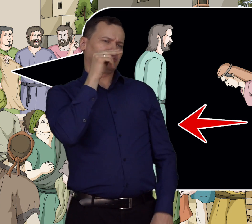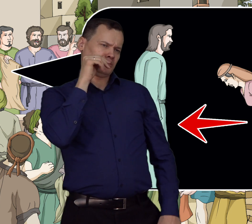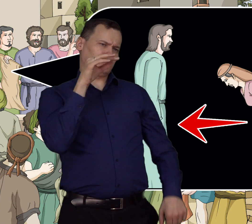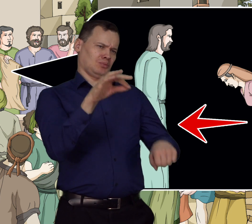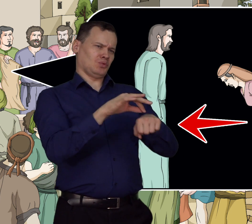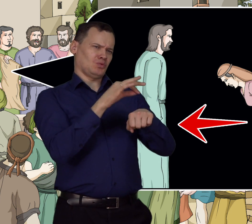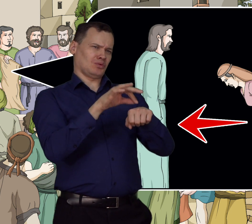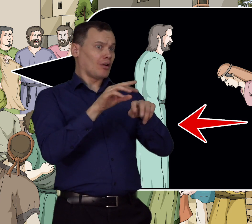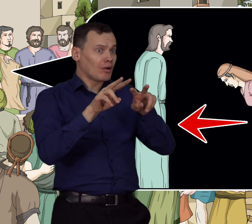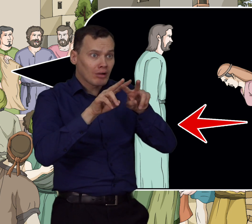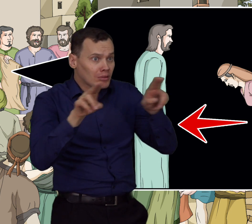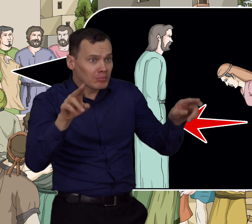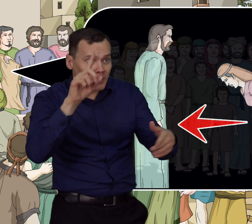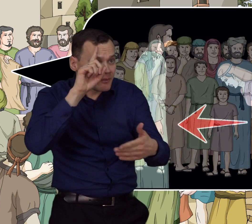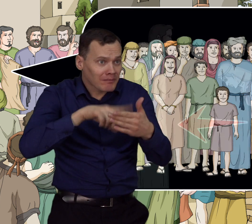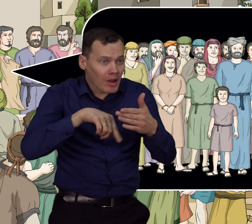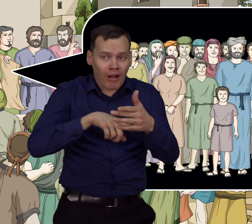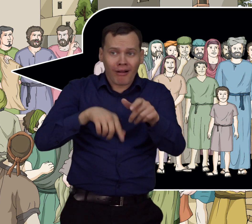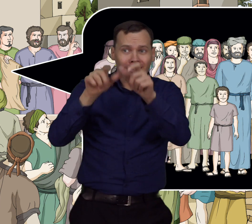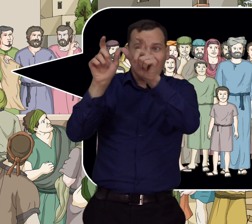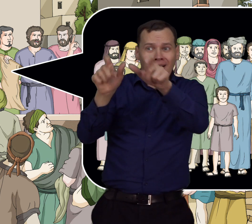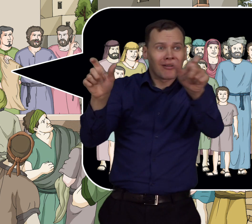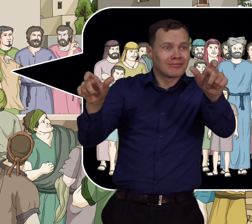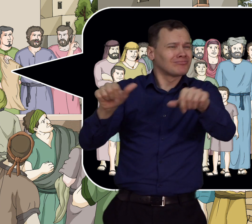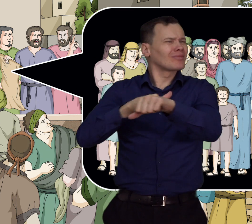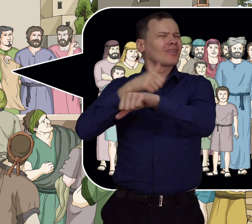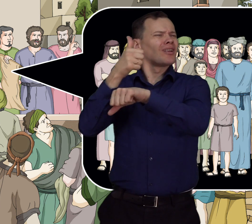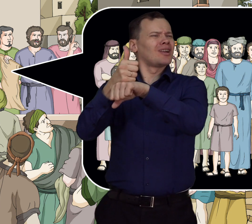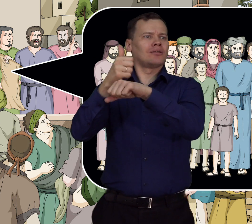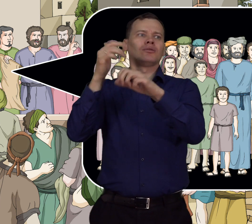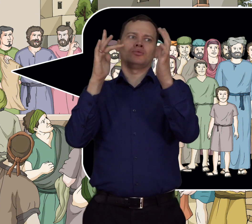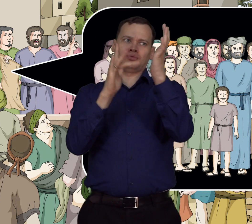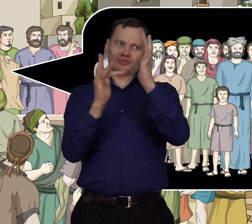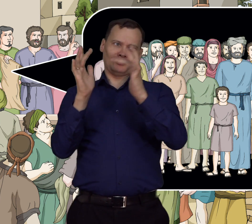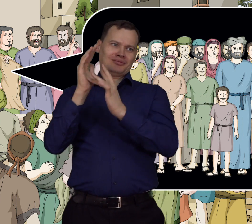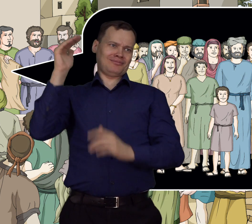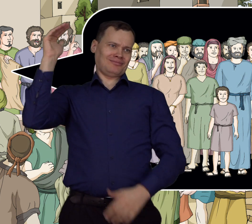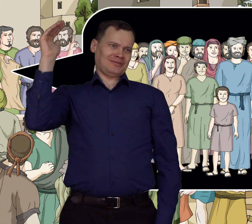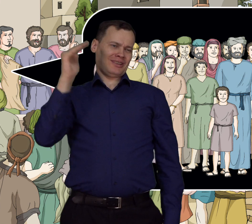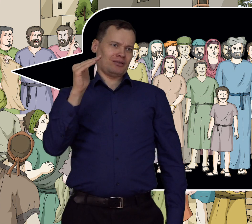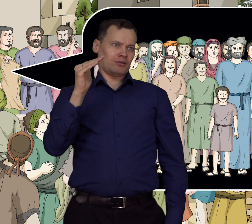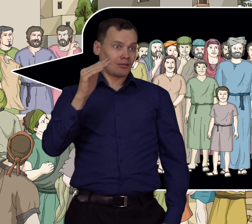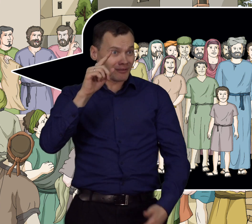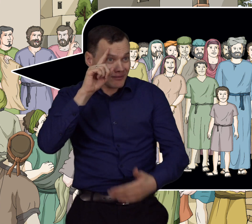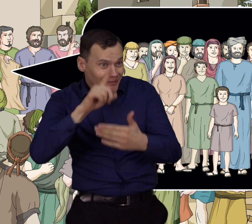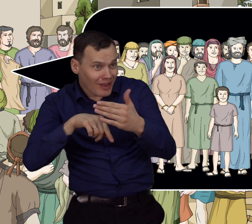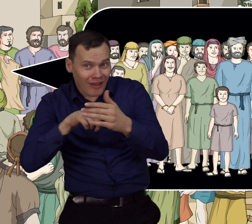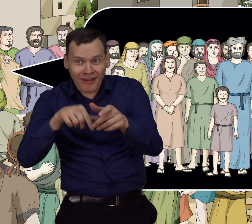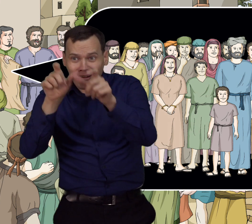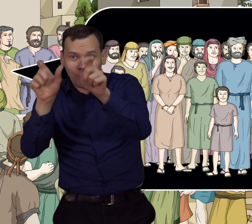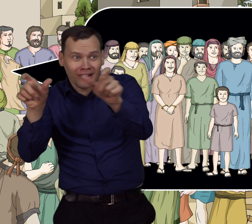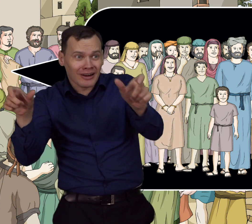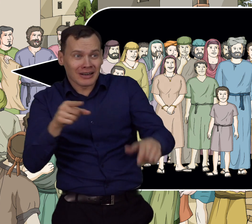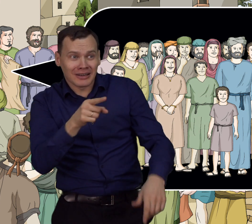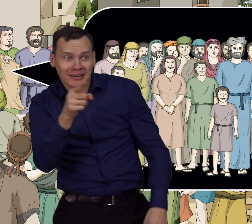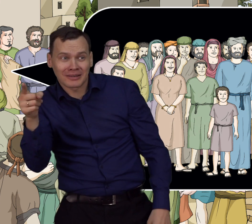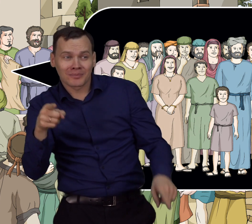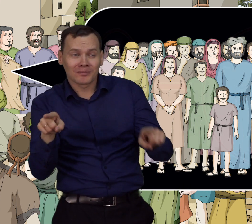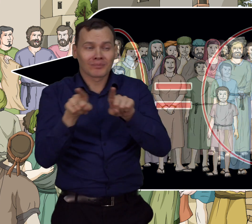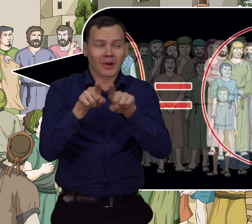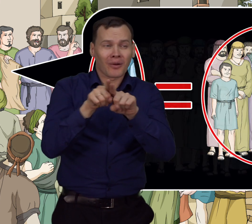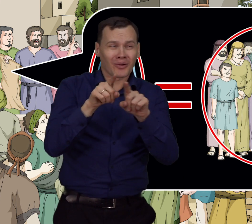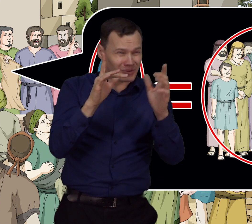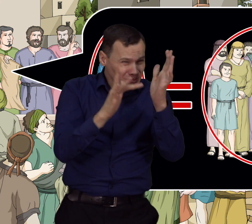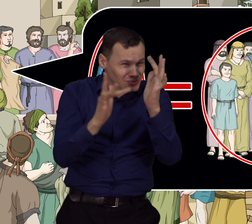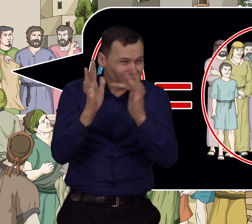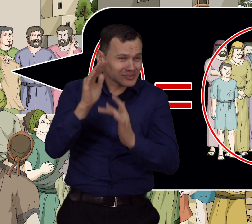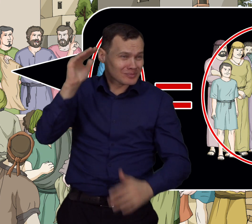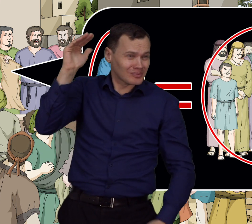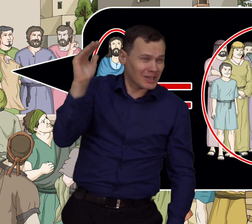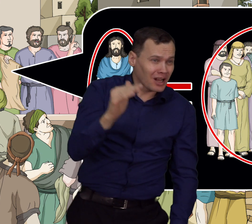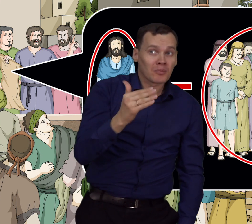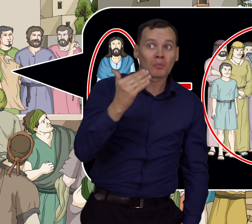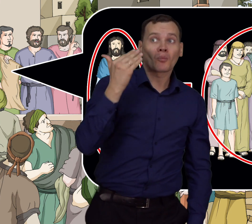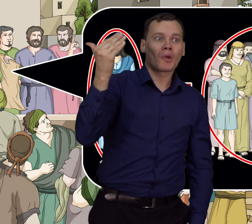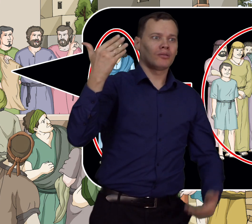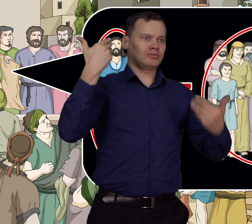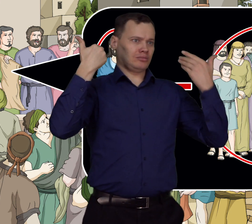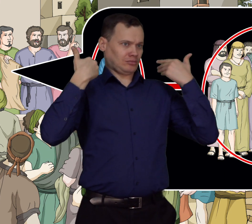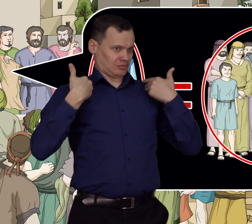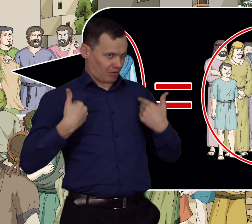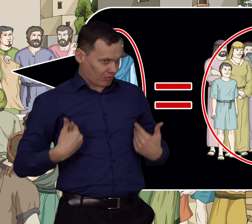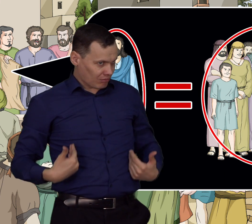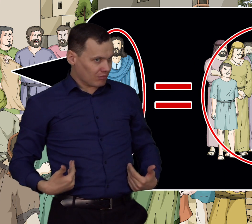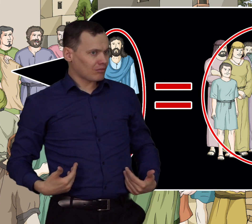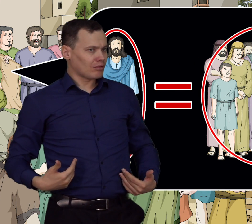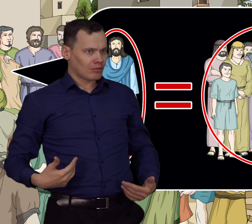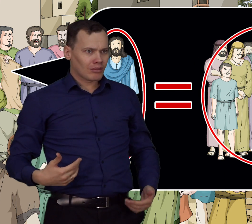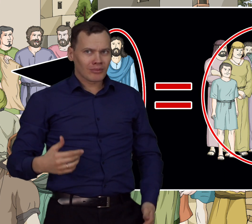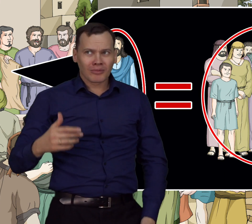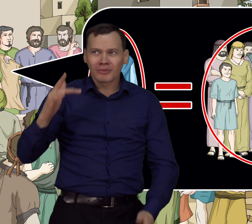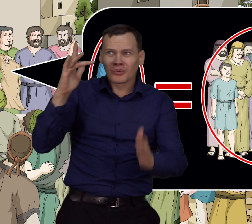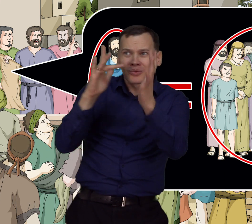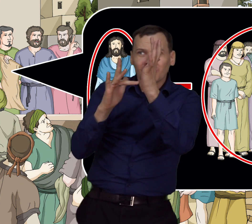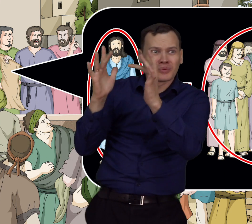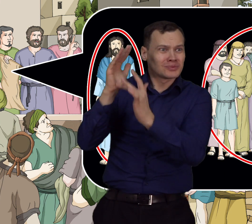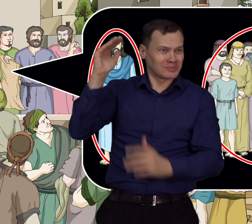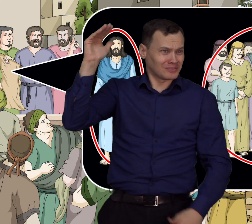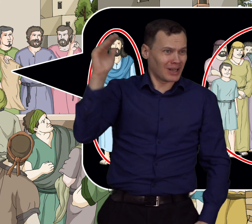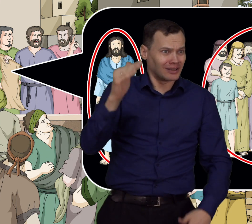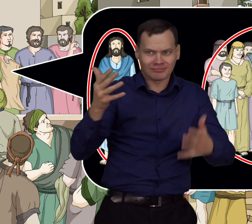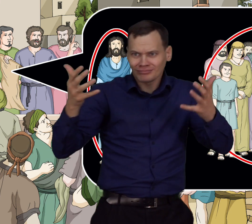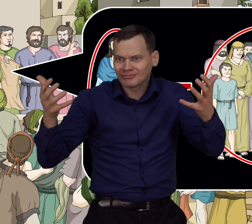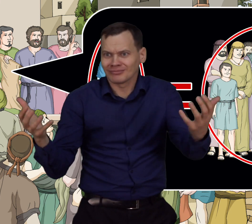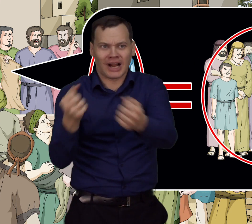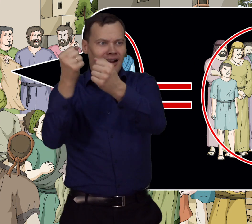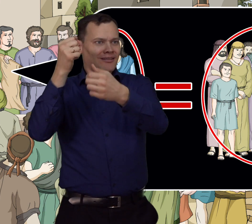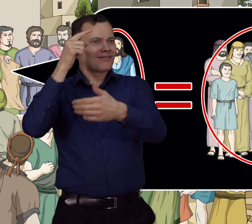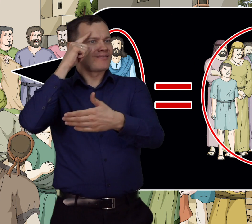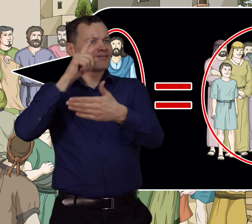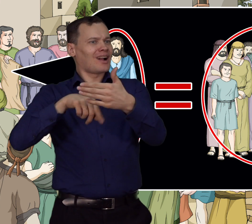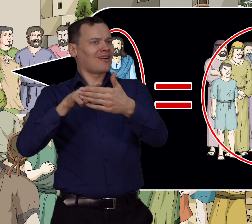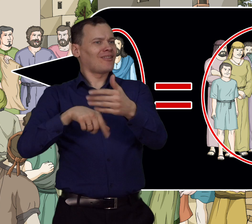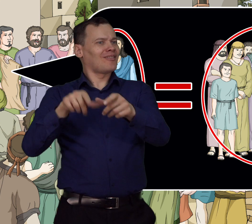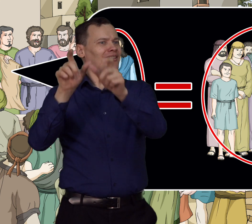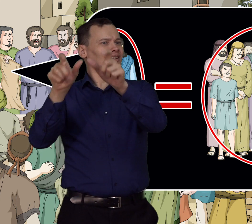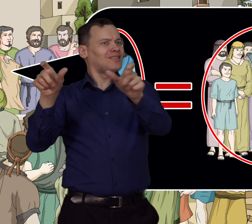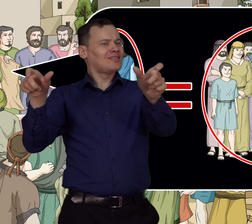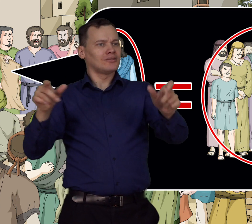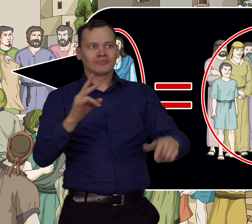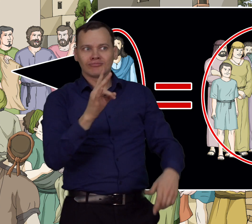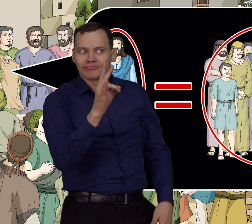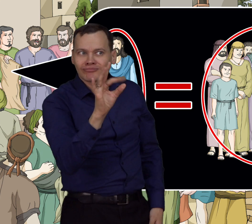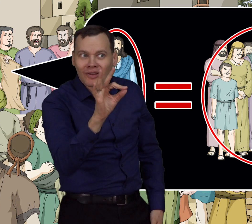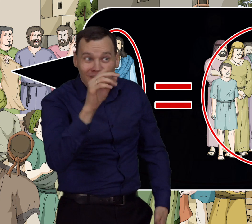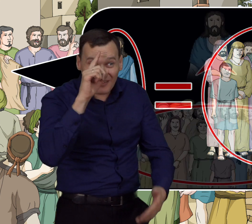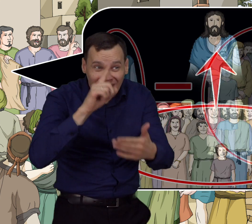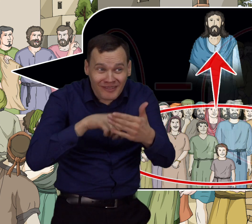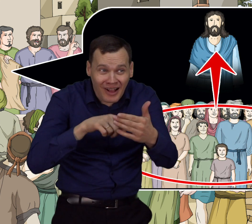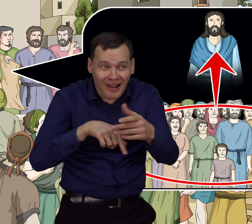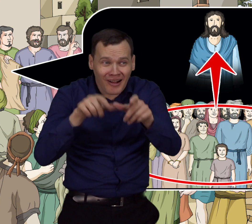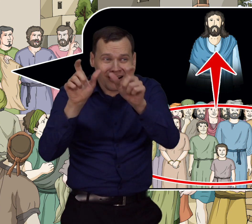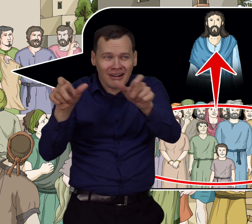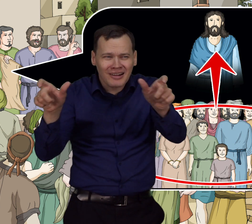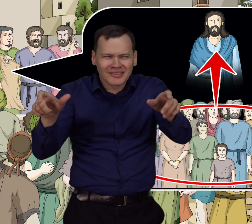For the husband is the head of the wife as Christ is the head of the church, His body, of which He is the Savior.